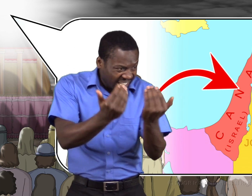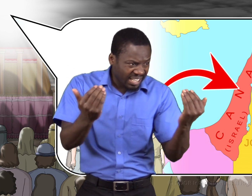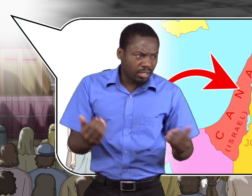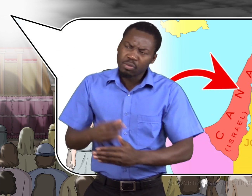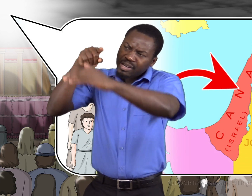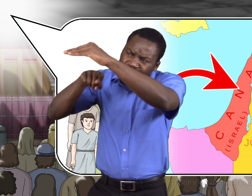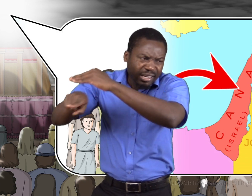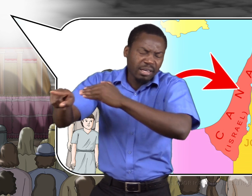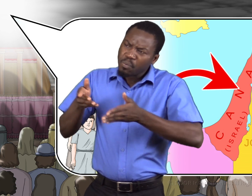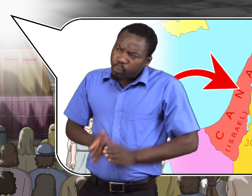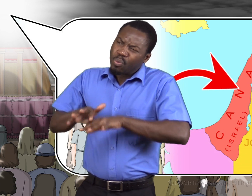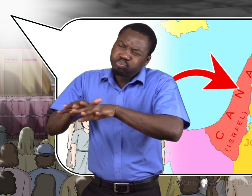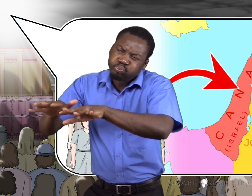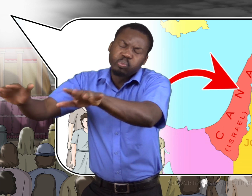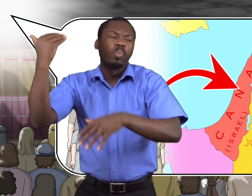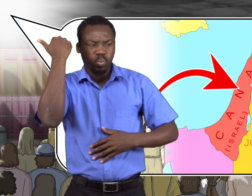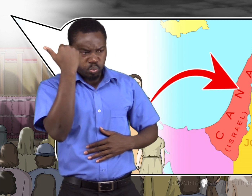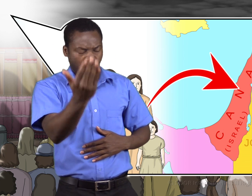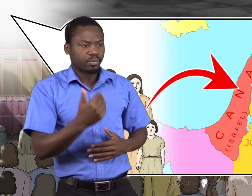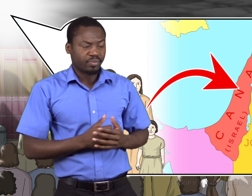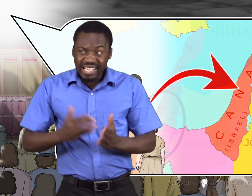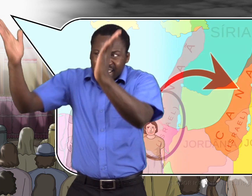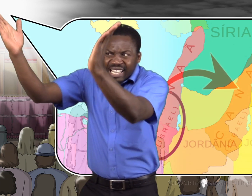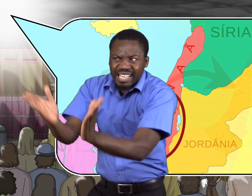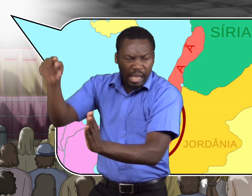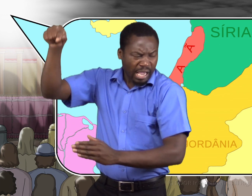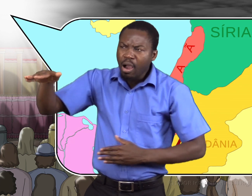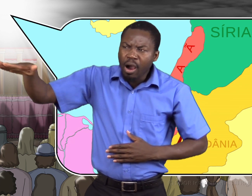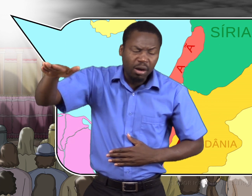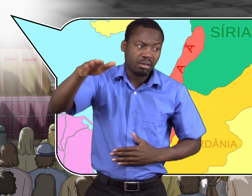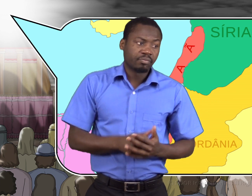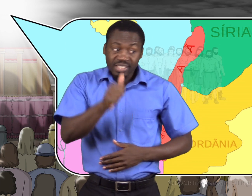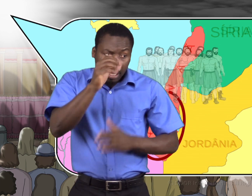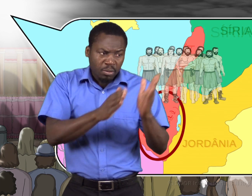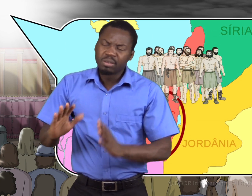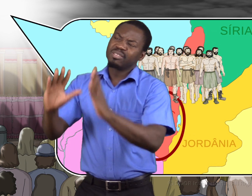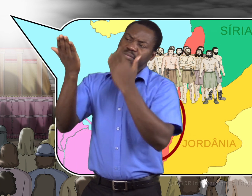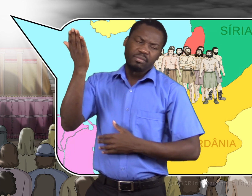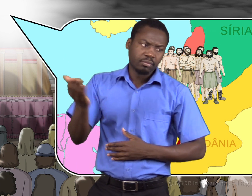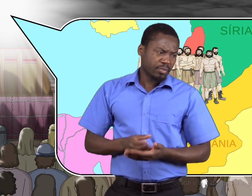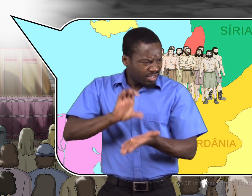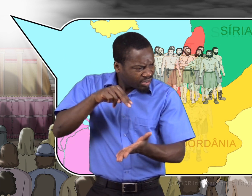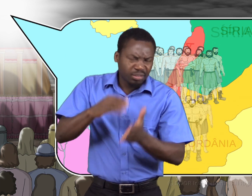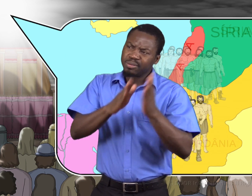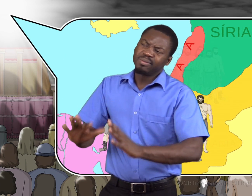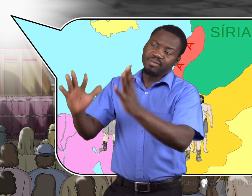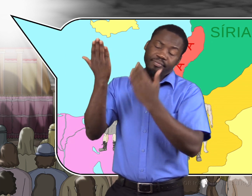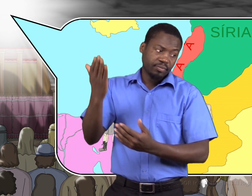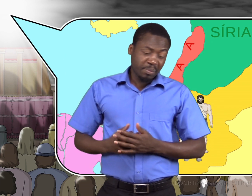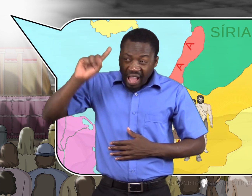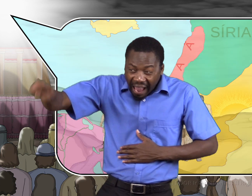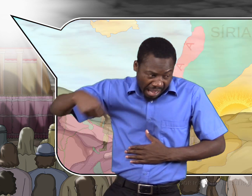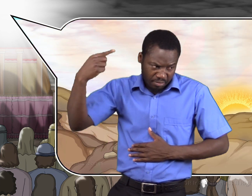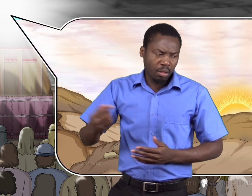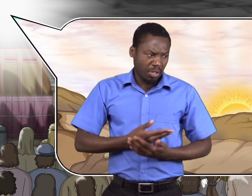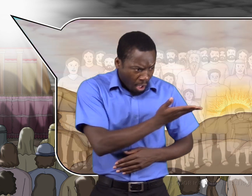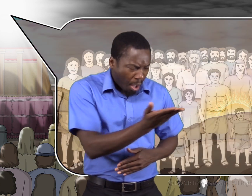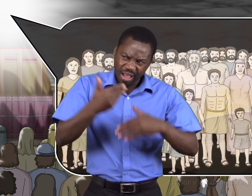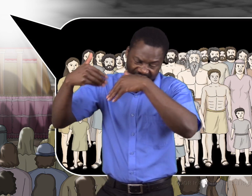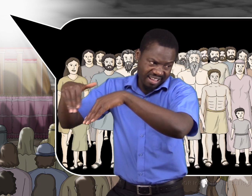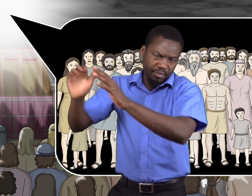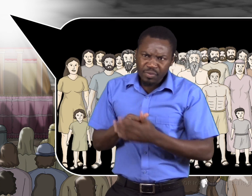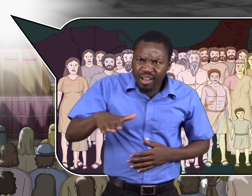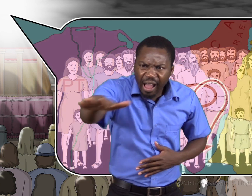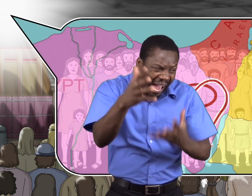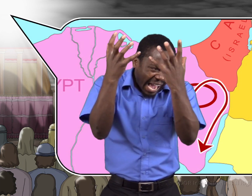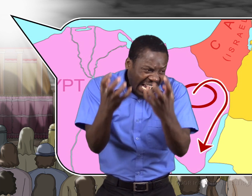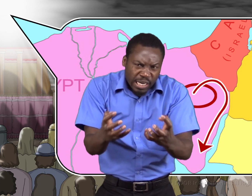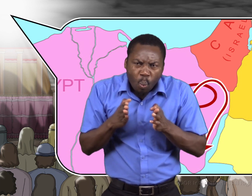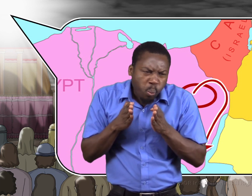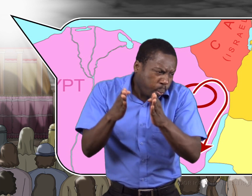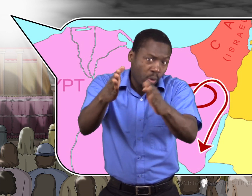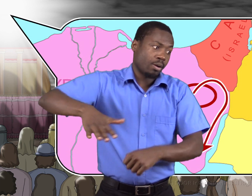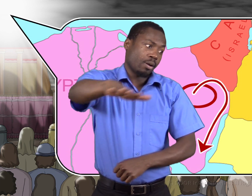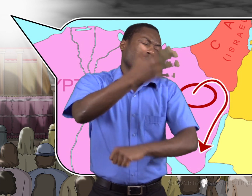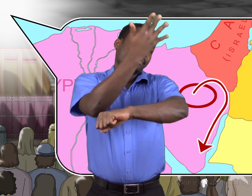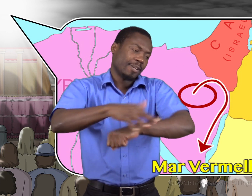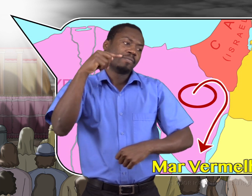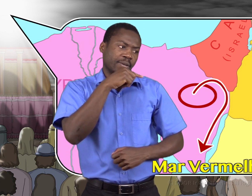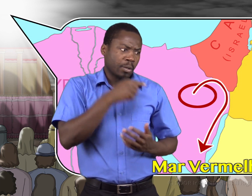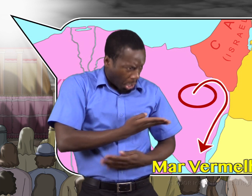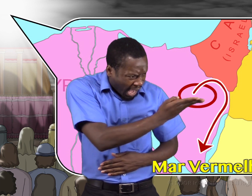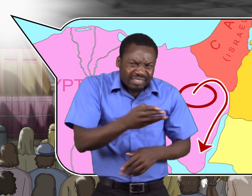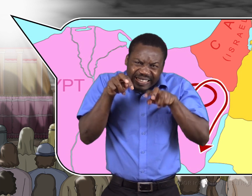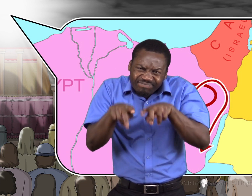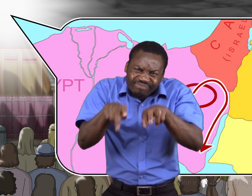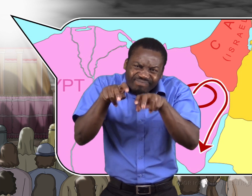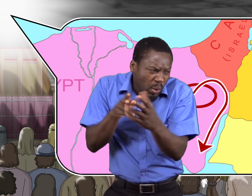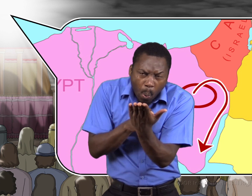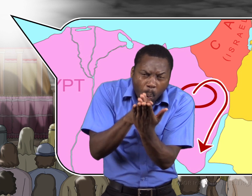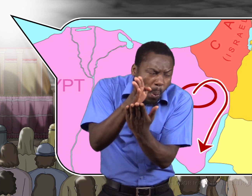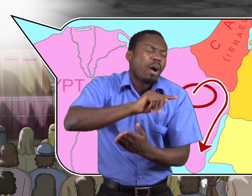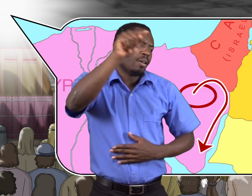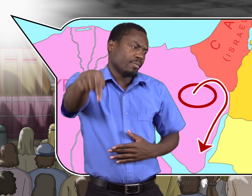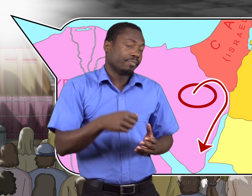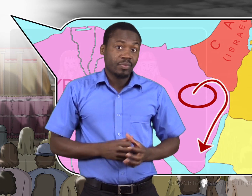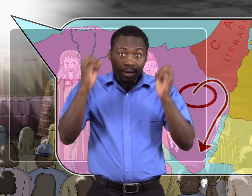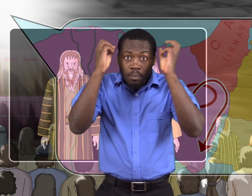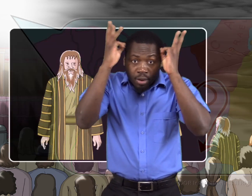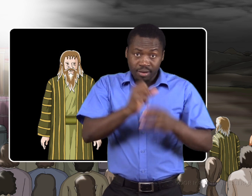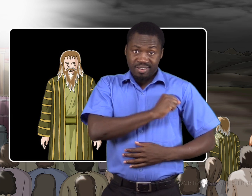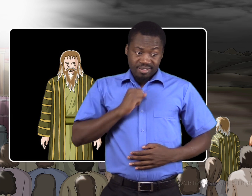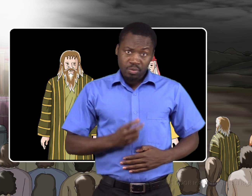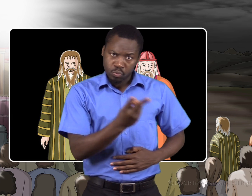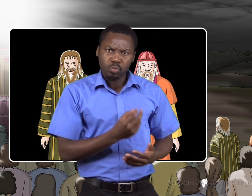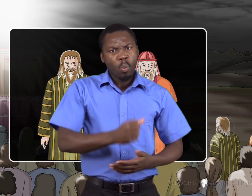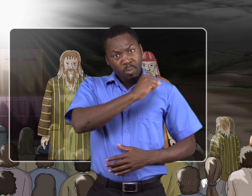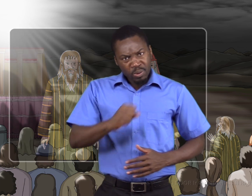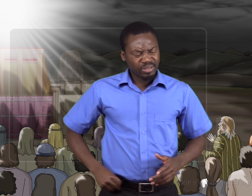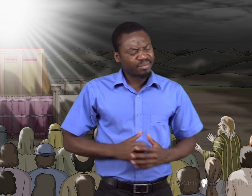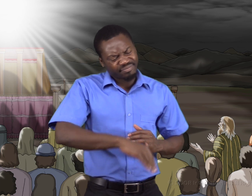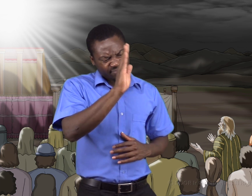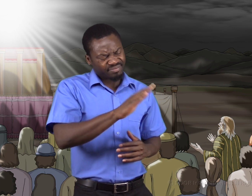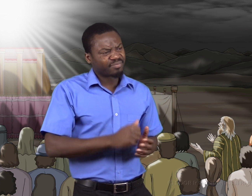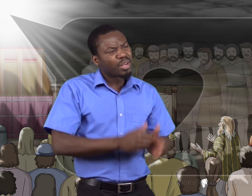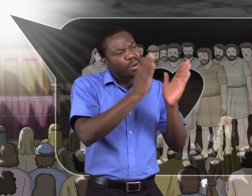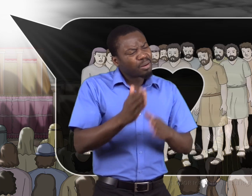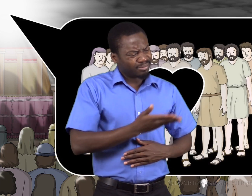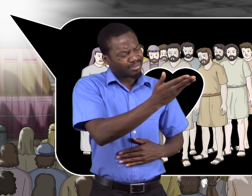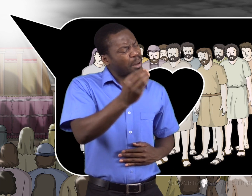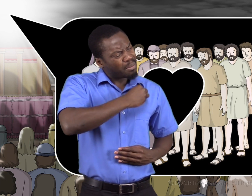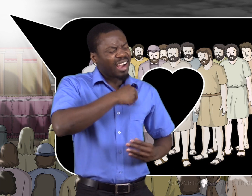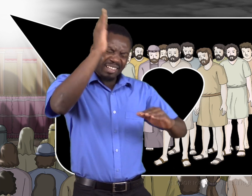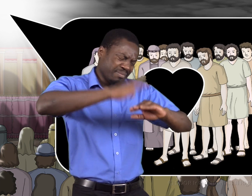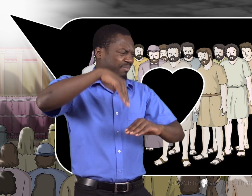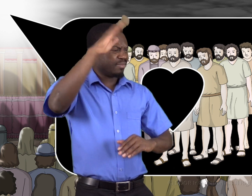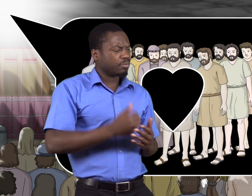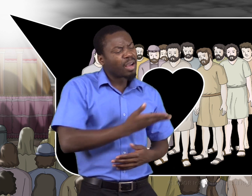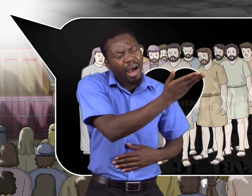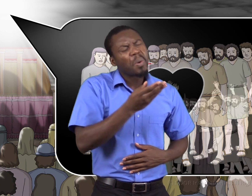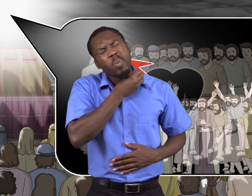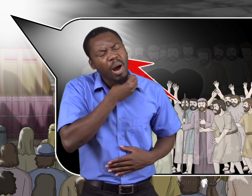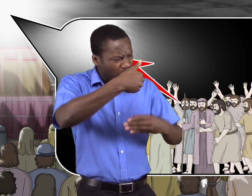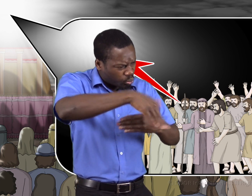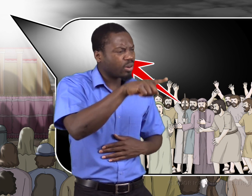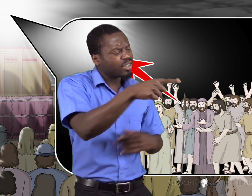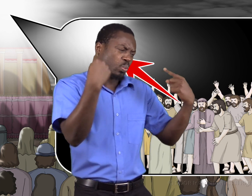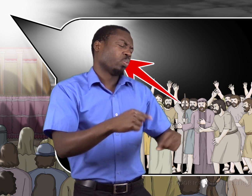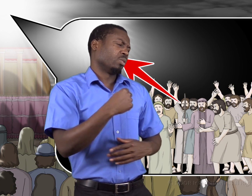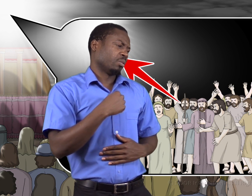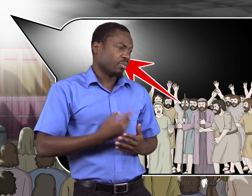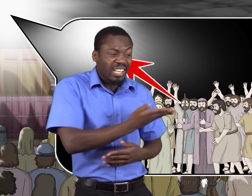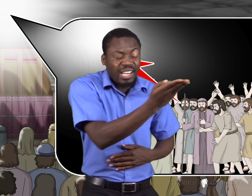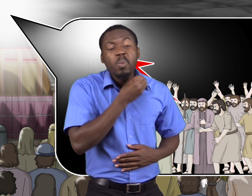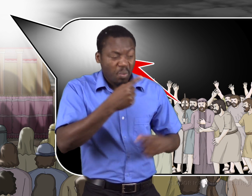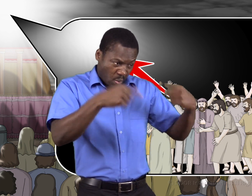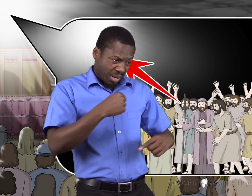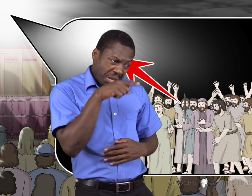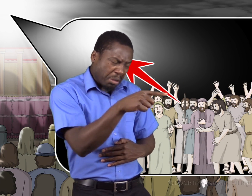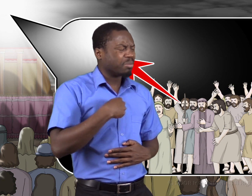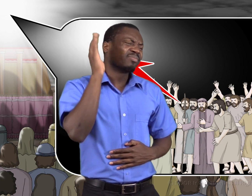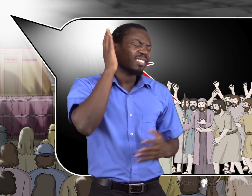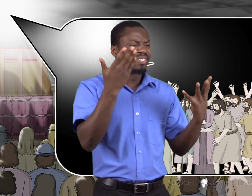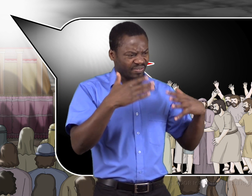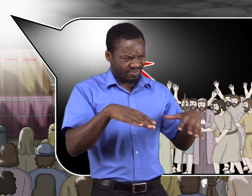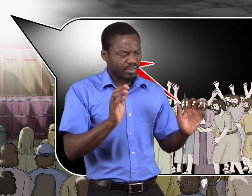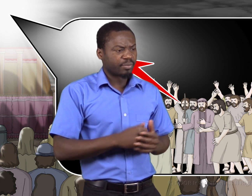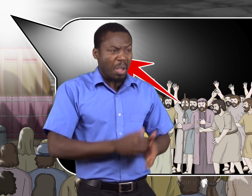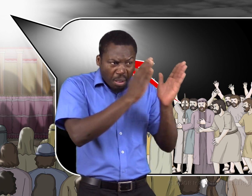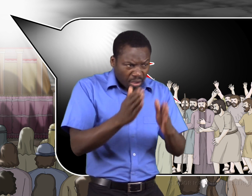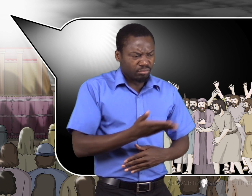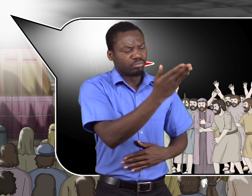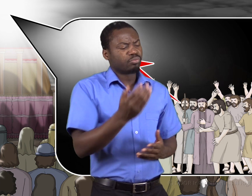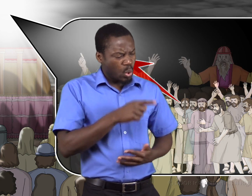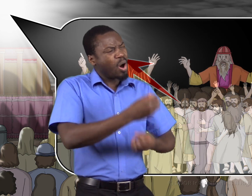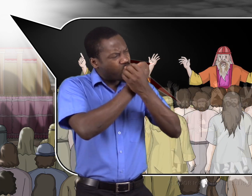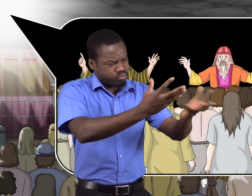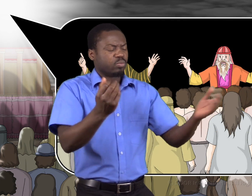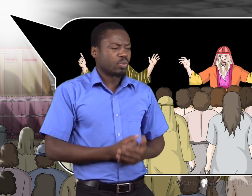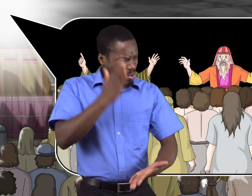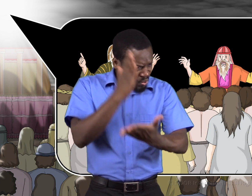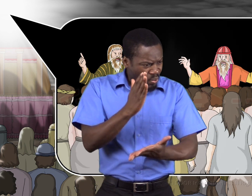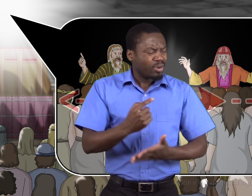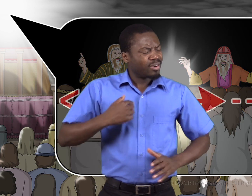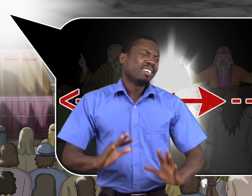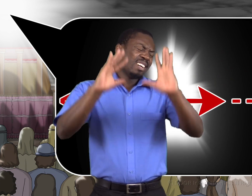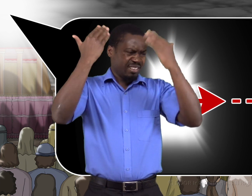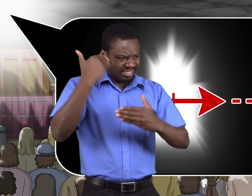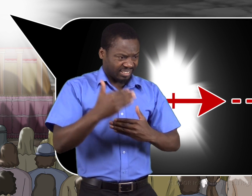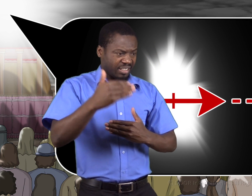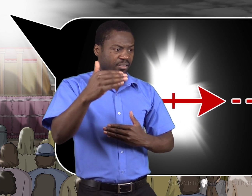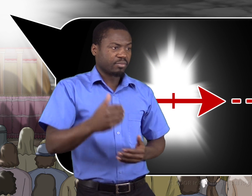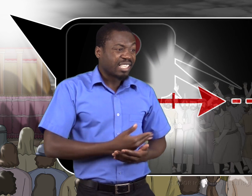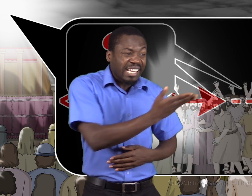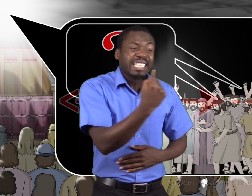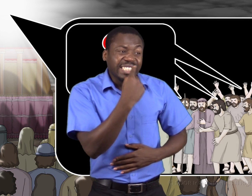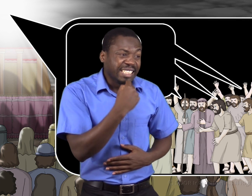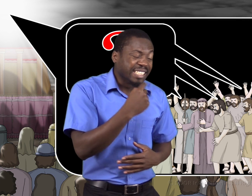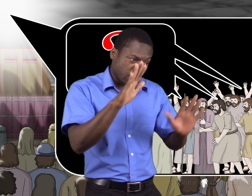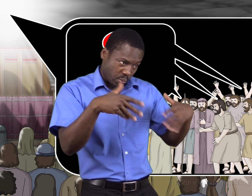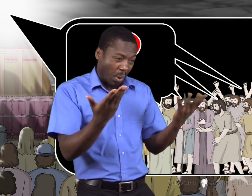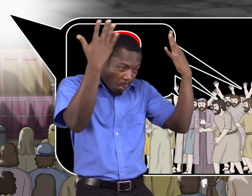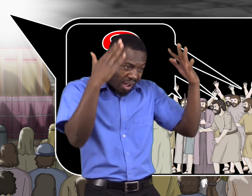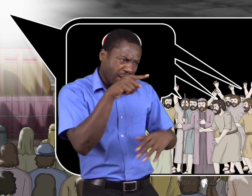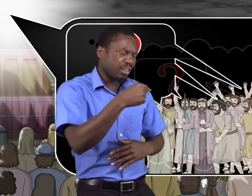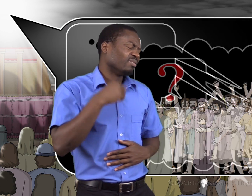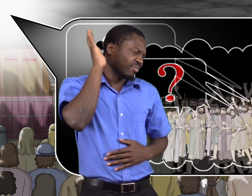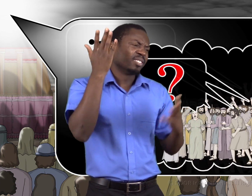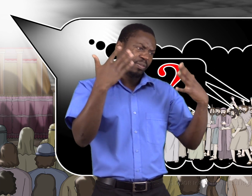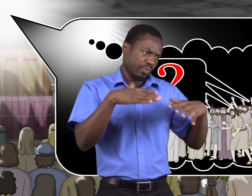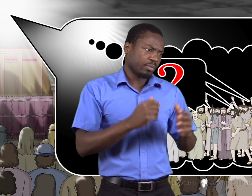Now since the Amalekites and Canaanites are living in the valleys, turn back tomorrow and head for the wilderness along the route to the Red Sea.” Then the LORD said to Moses and Aaron, “How long will this wicked congregation grumble against Me? I have heard the complaints that the Israelites are making against Me.